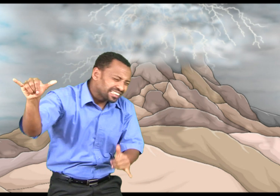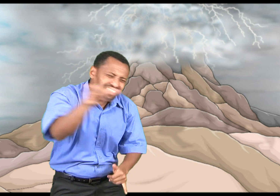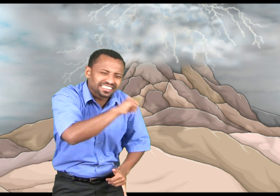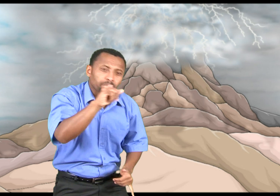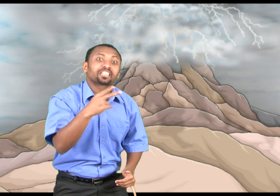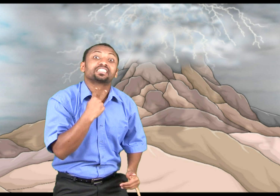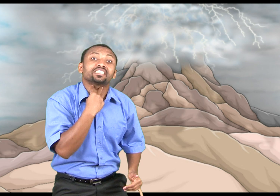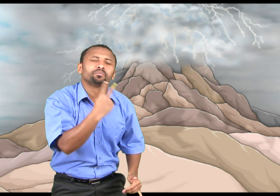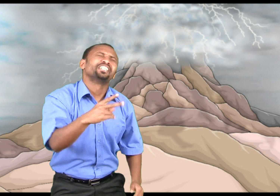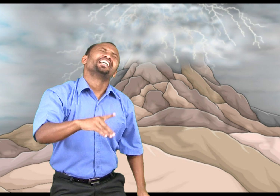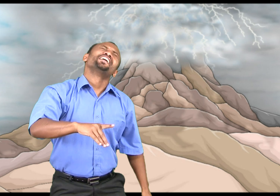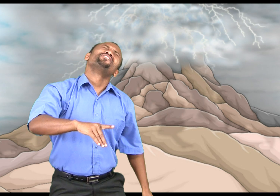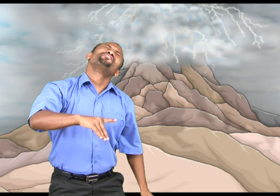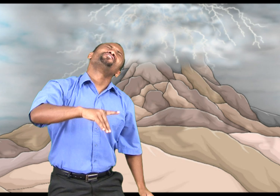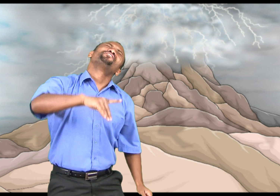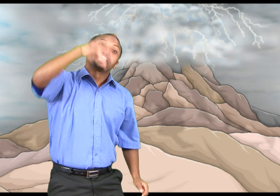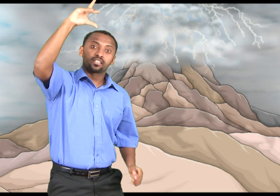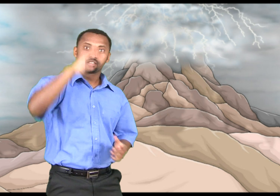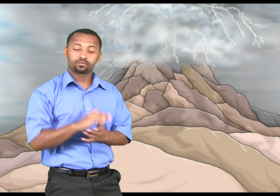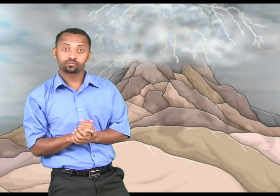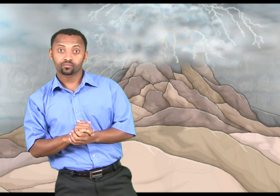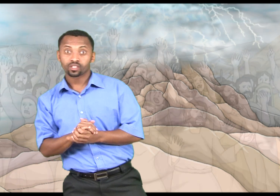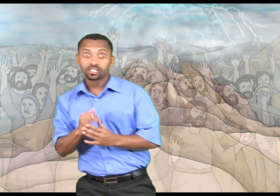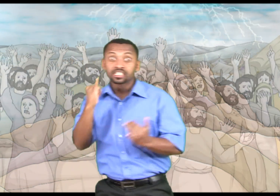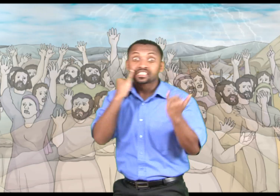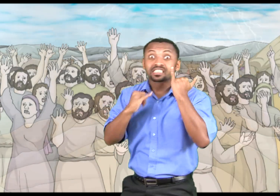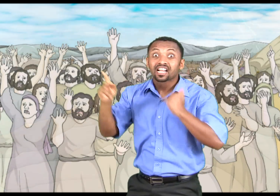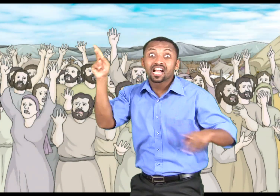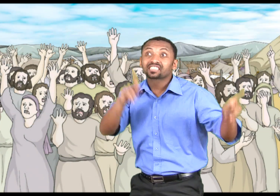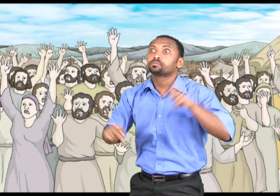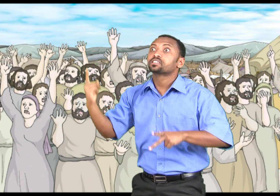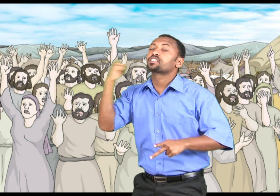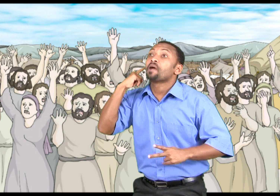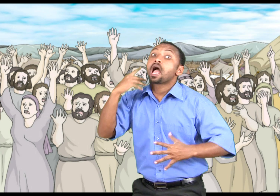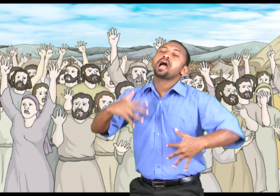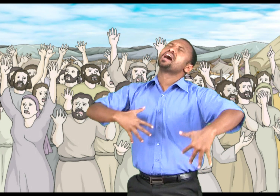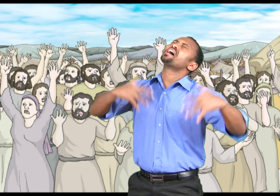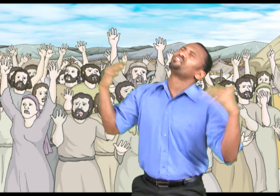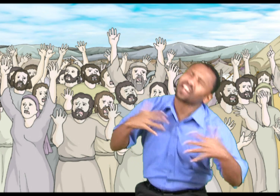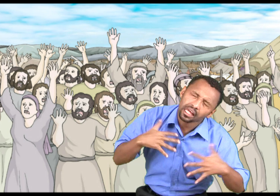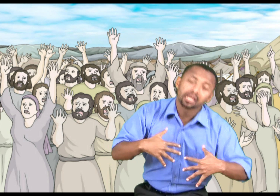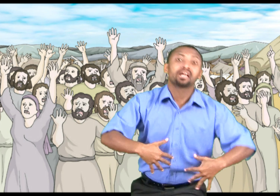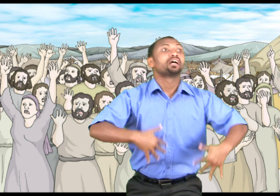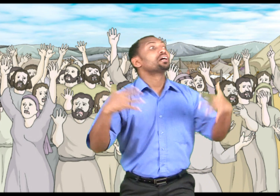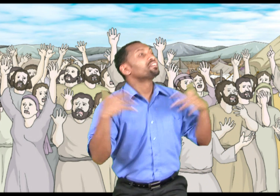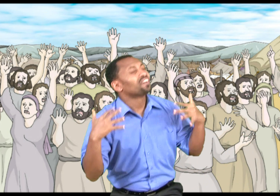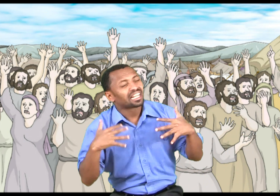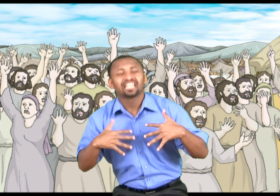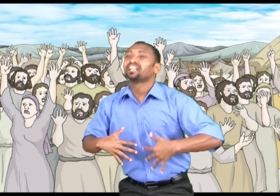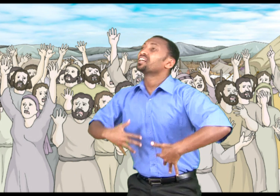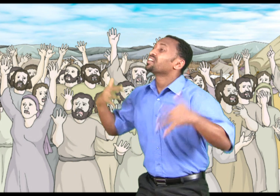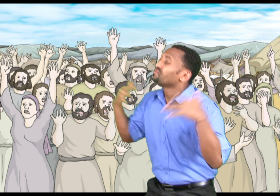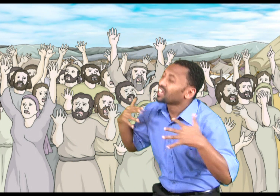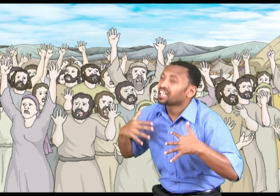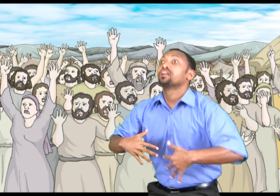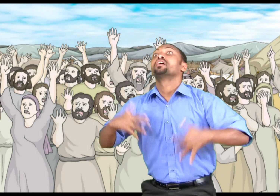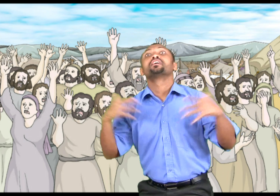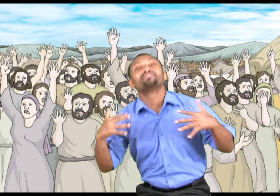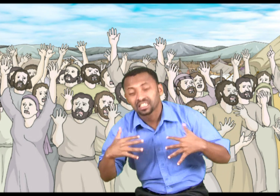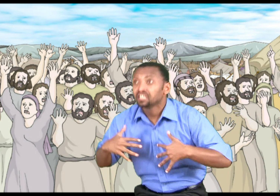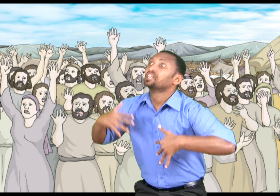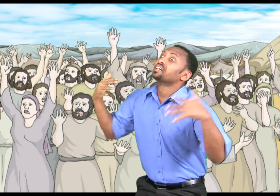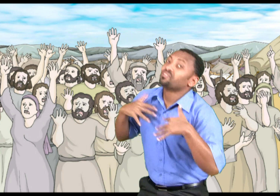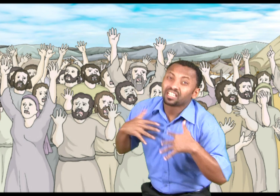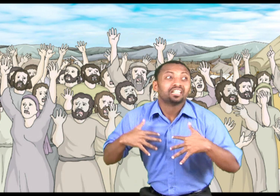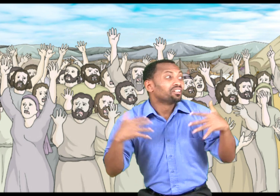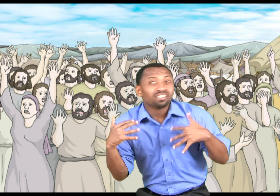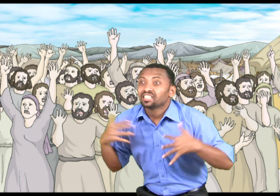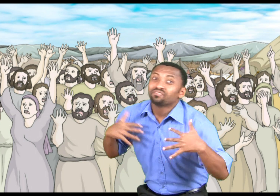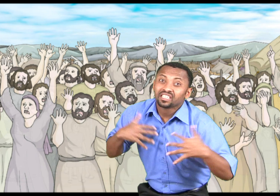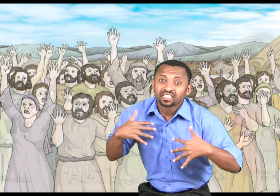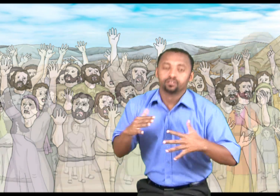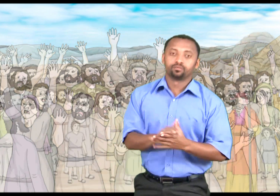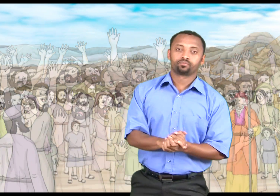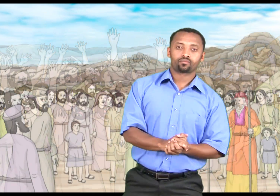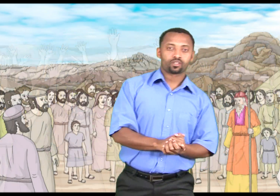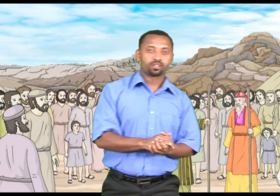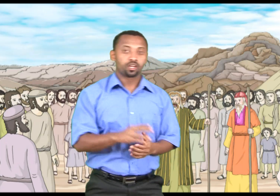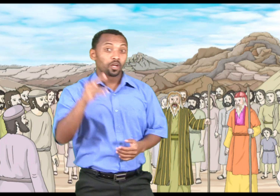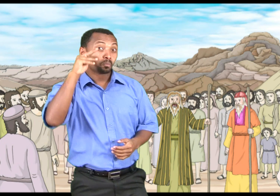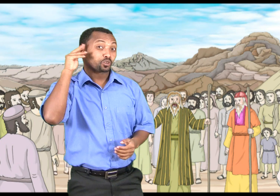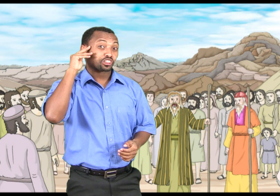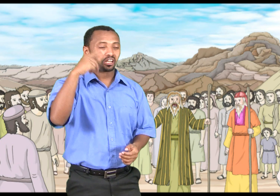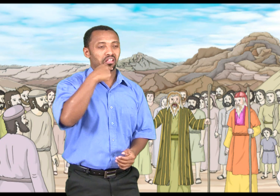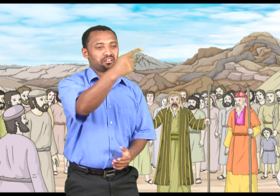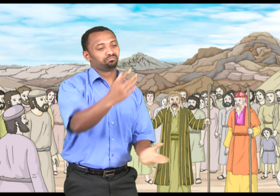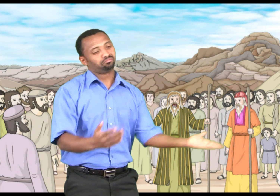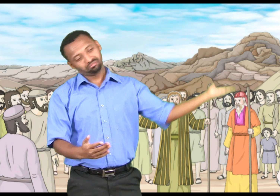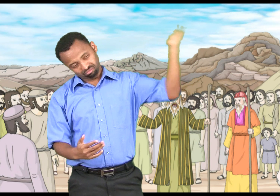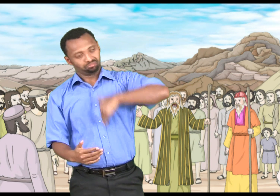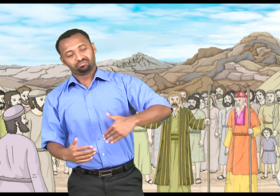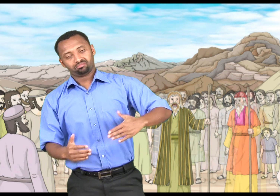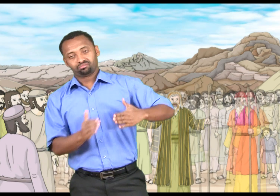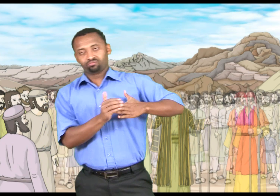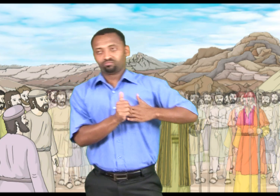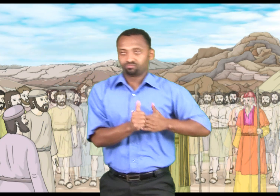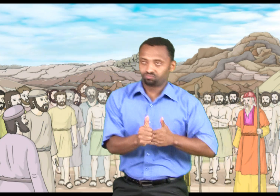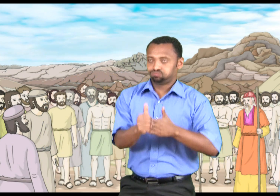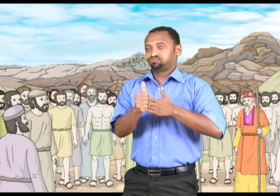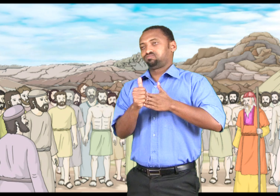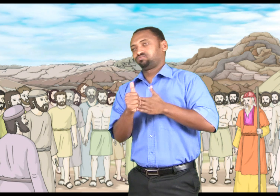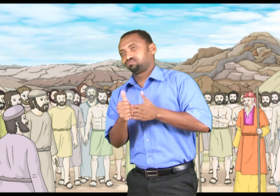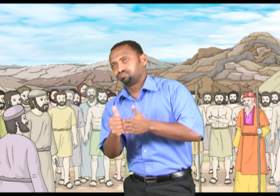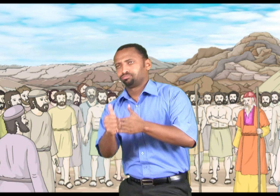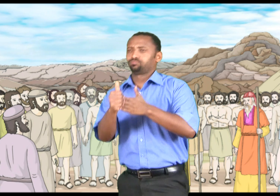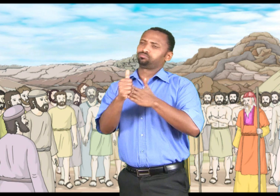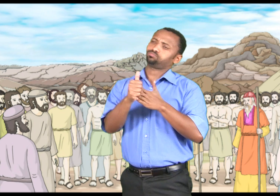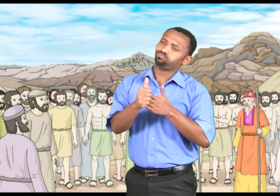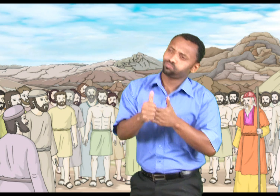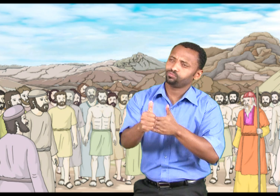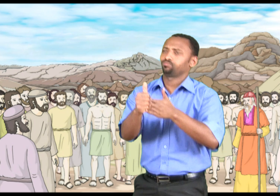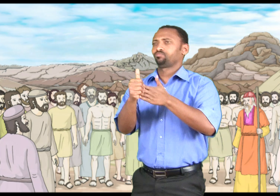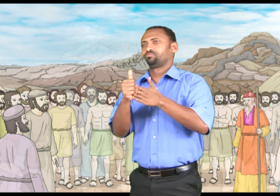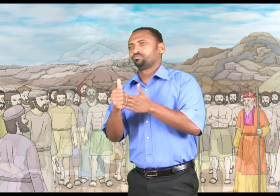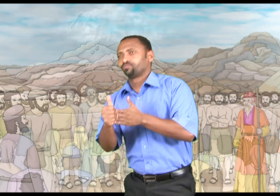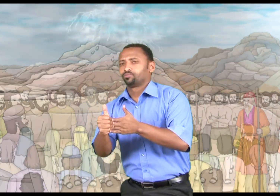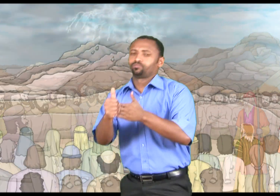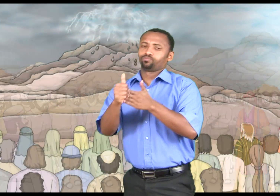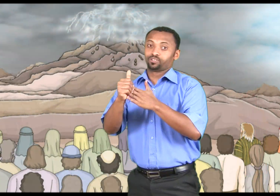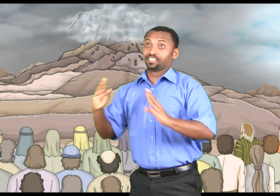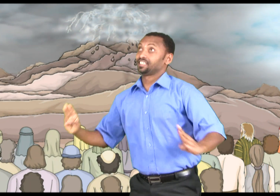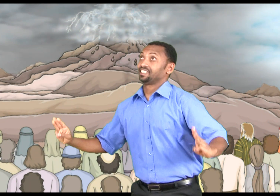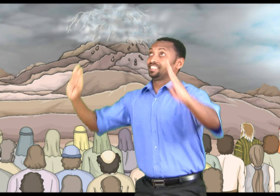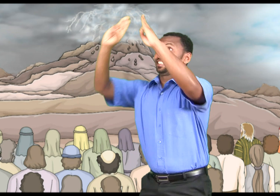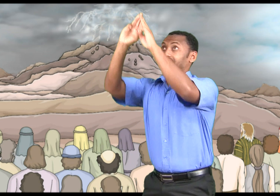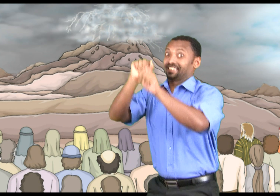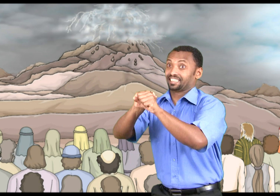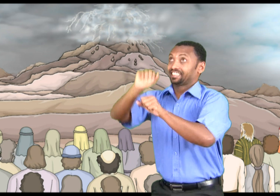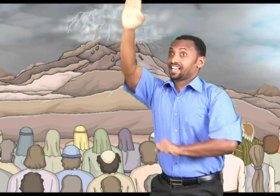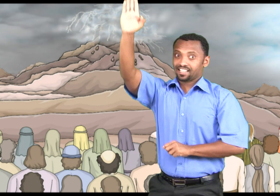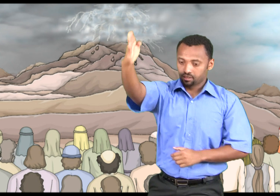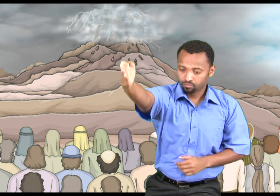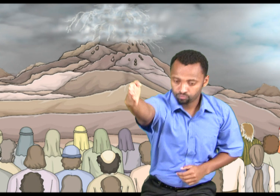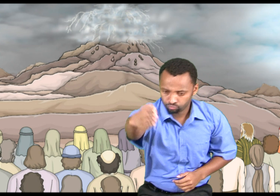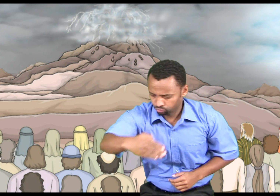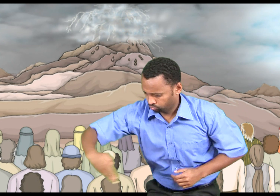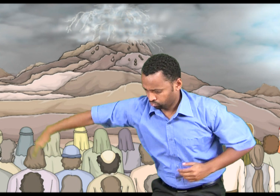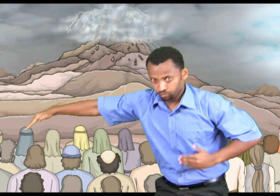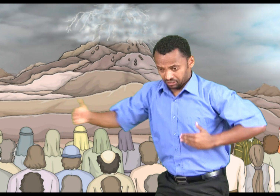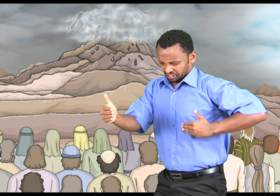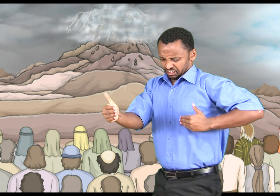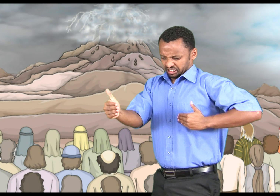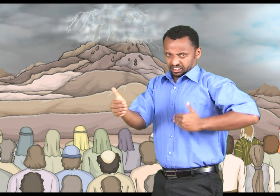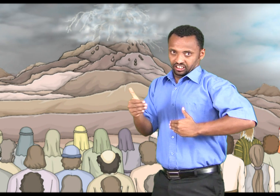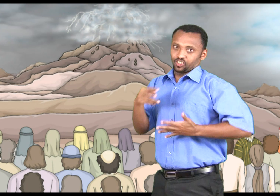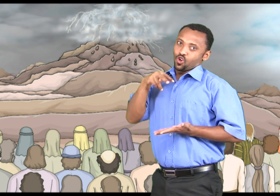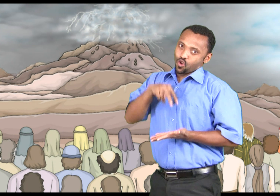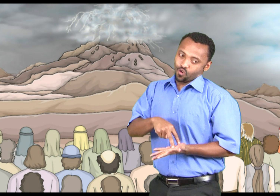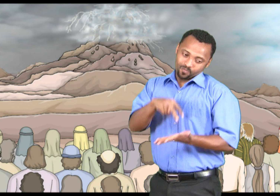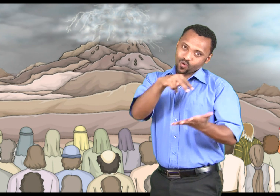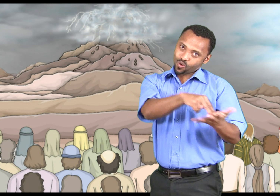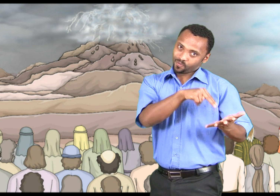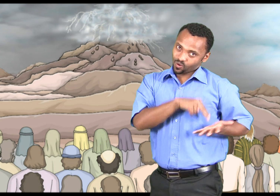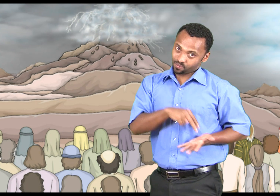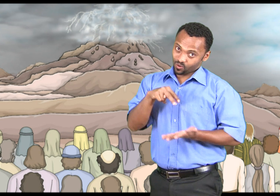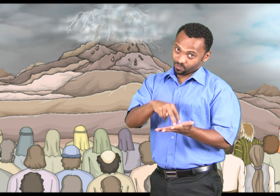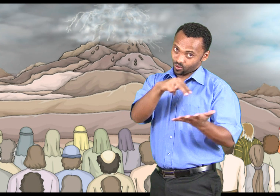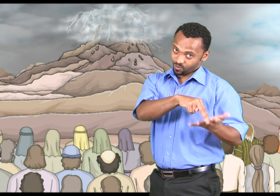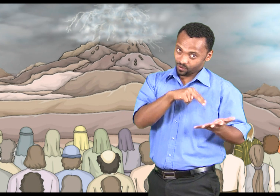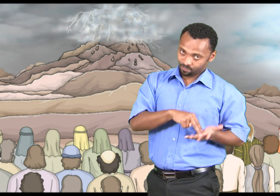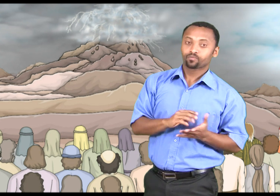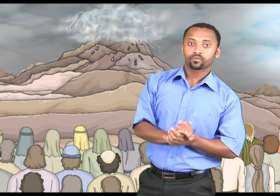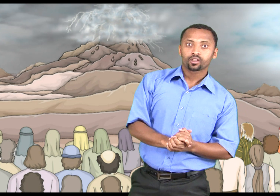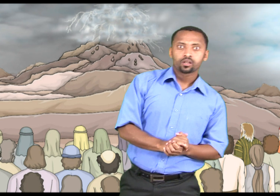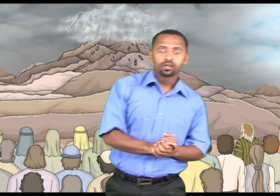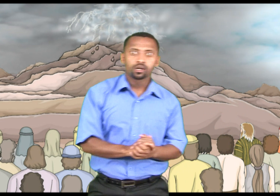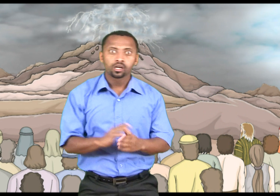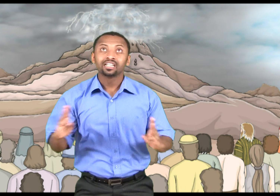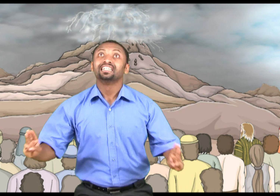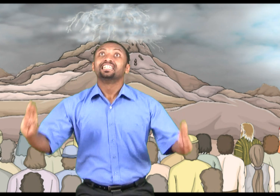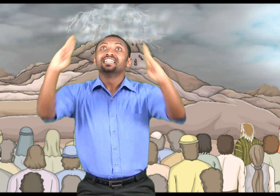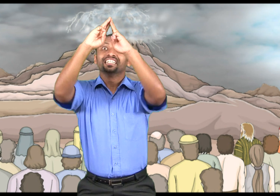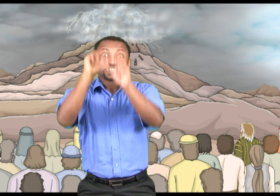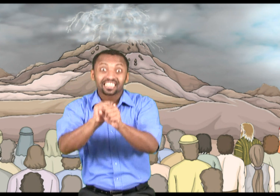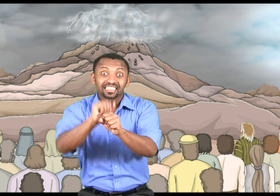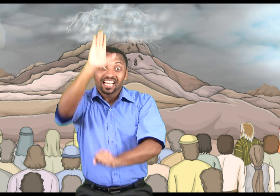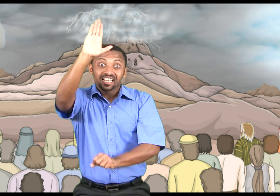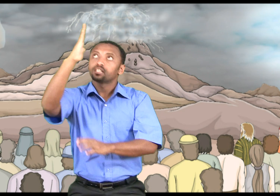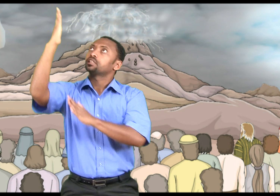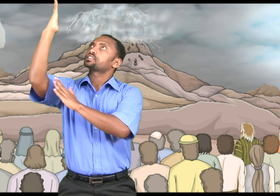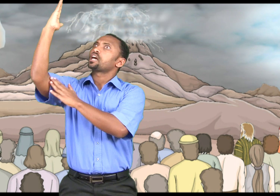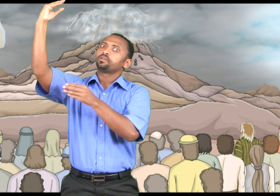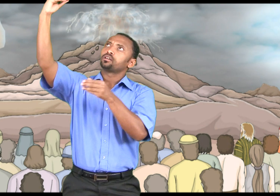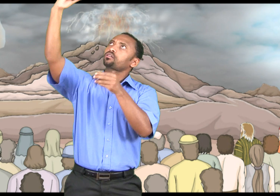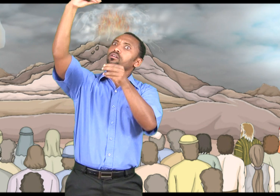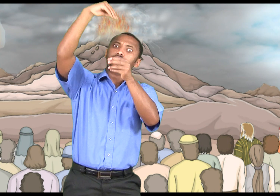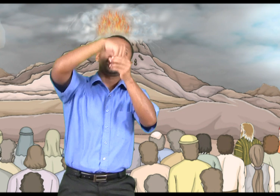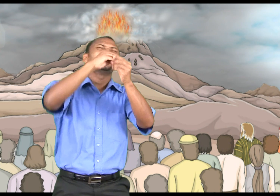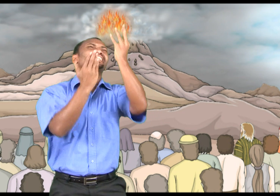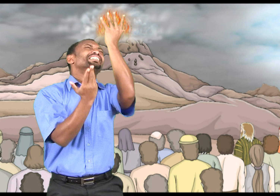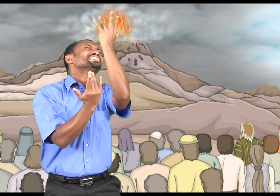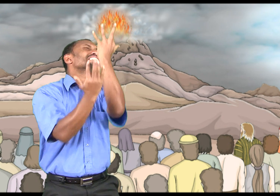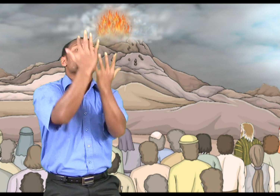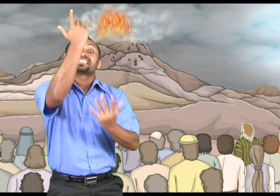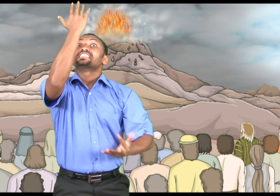A thick cloud was upon the mountain, and a very loud blast of the ram’s horn went out, so that all the people in the camp trembled. Then Moses brought the people out of the camp to meet with God, and they stood at the foot of the mountain.